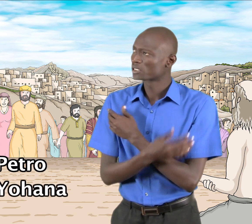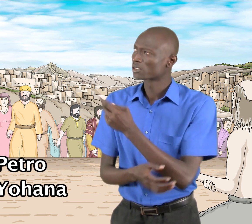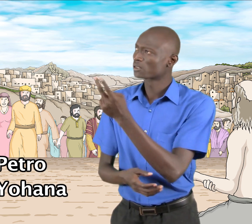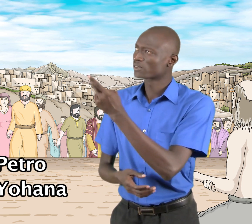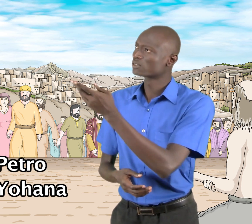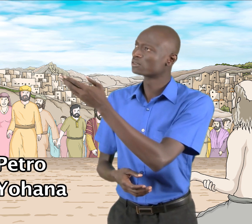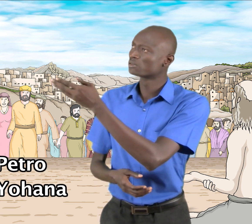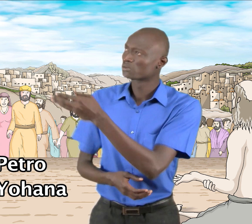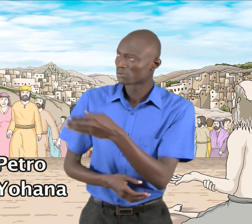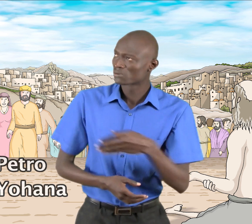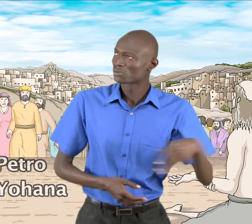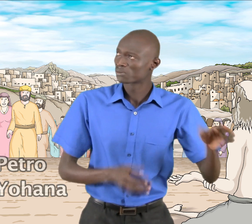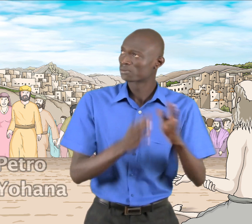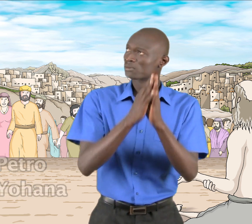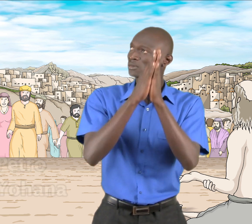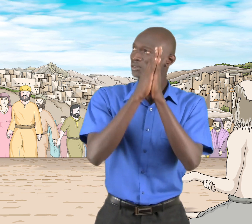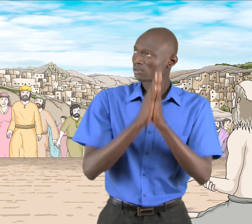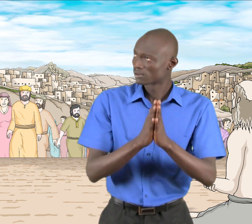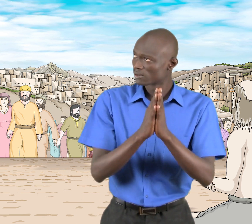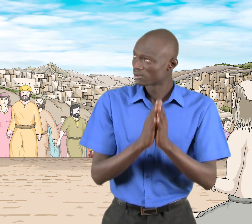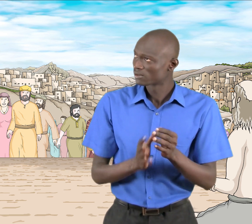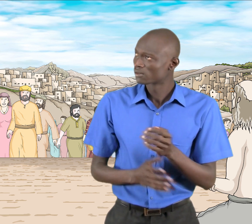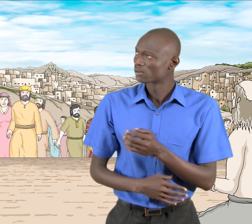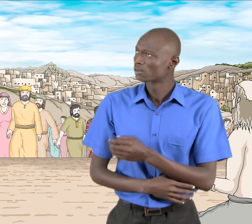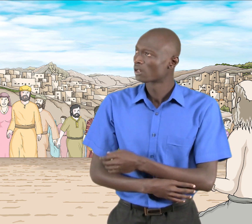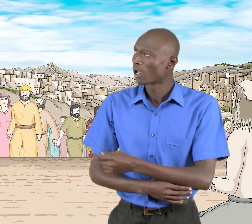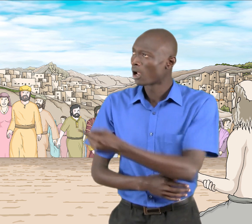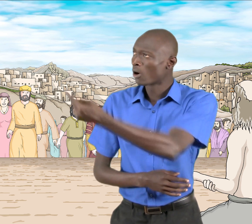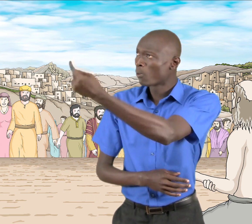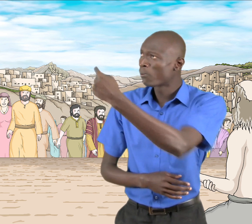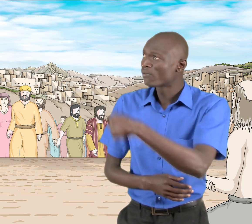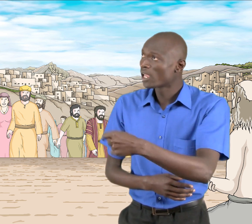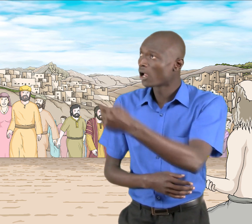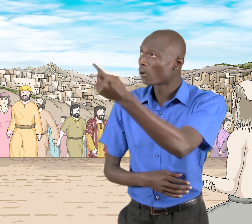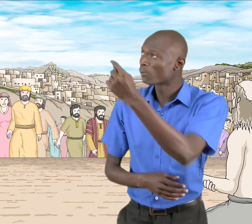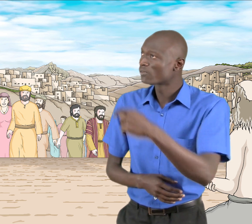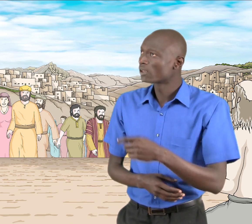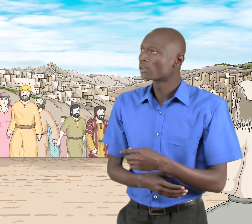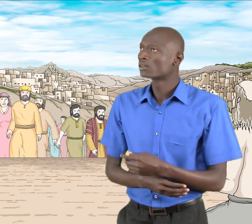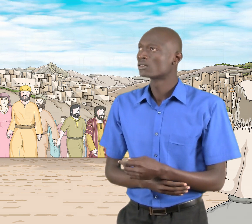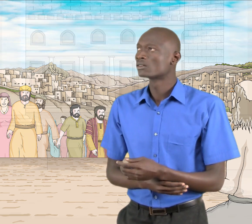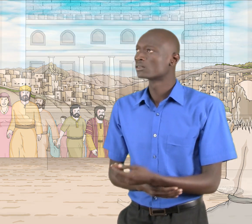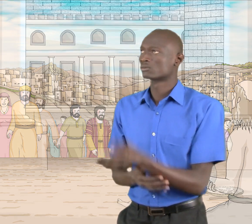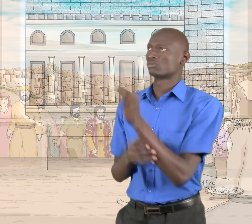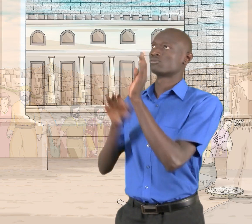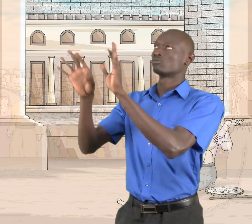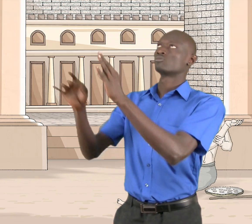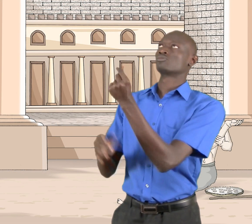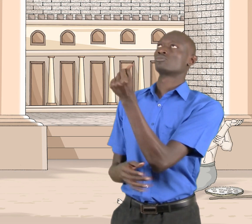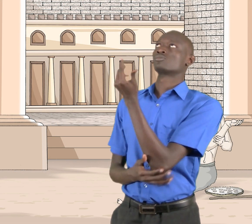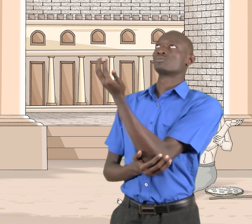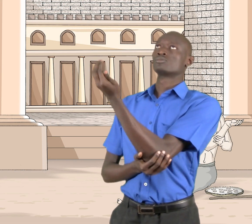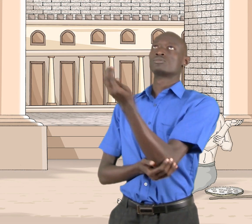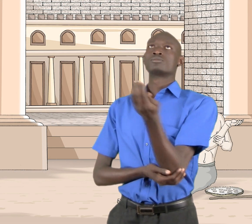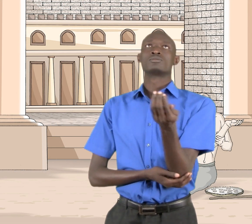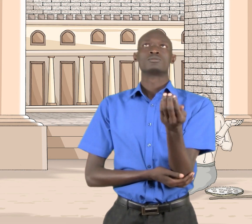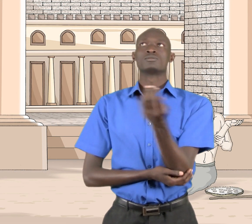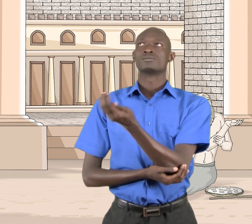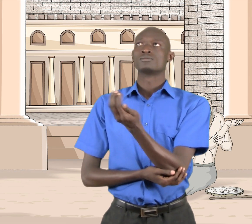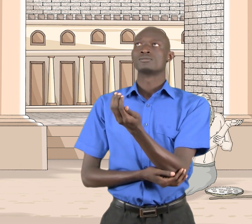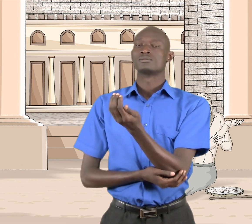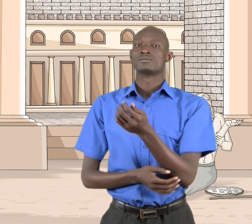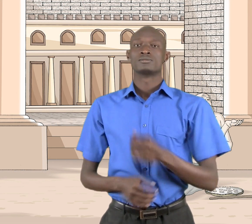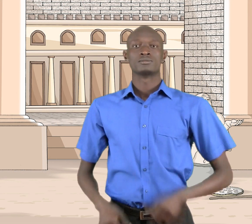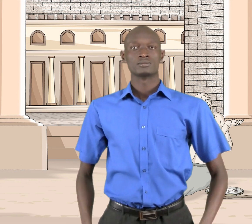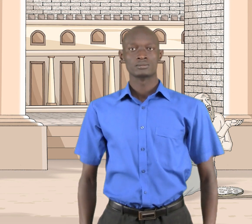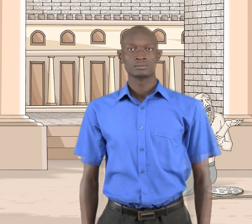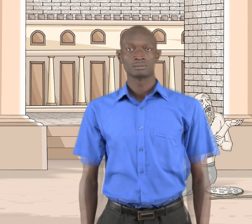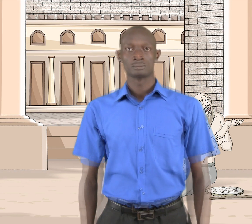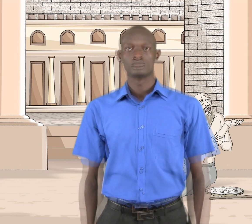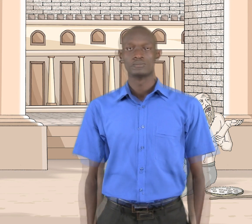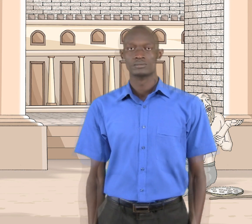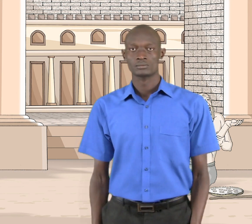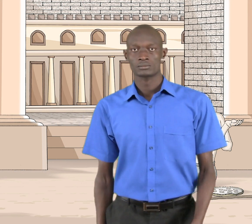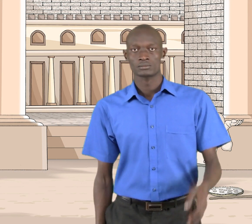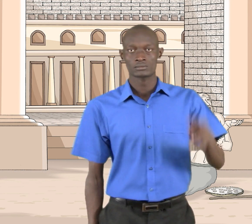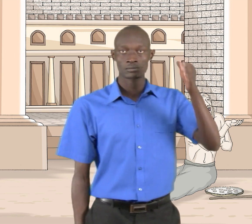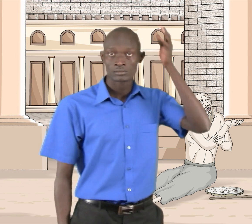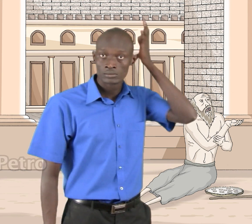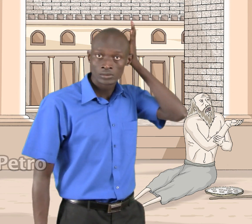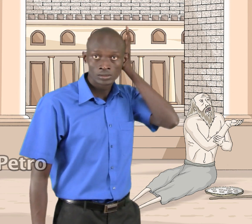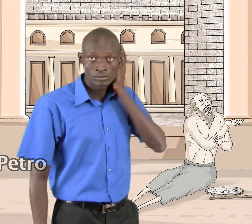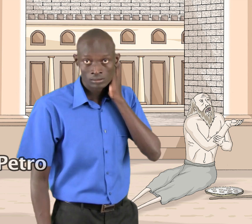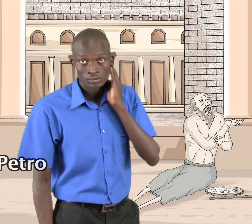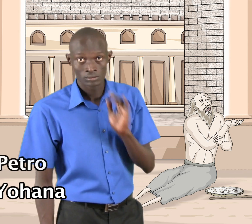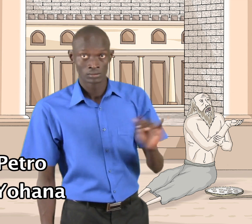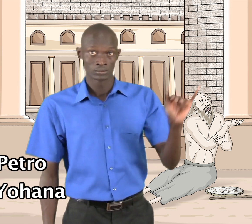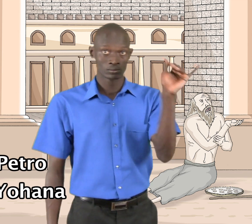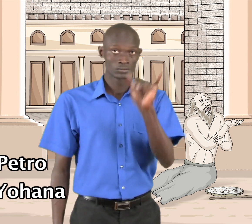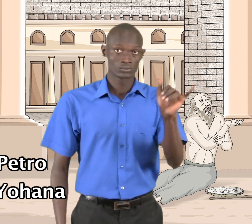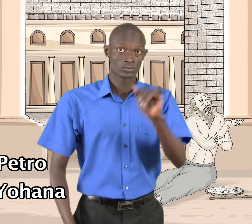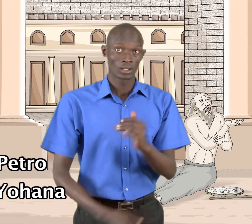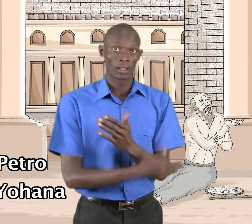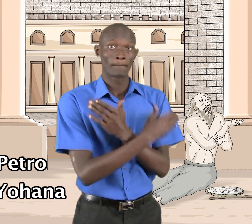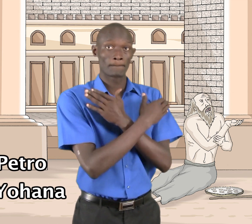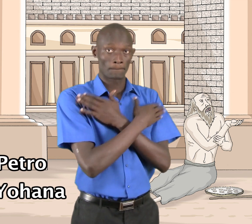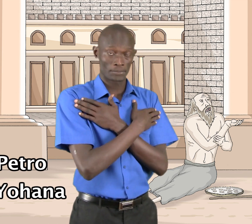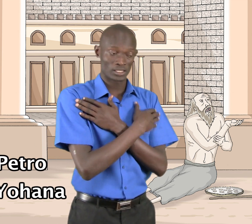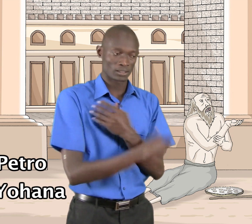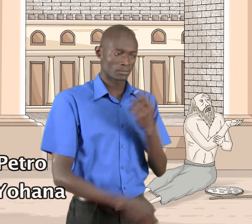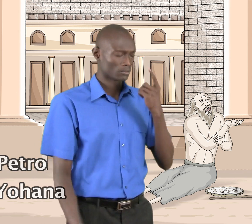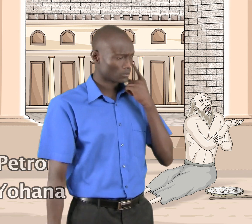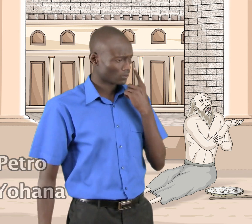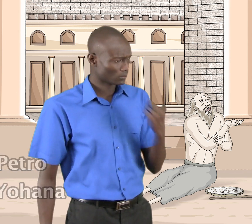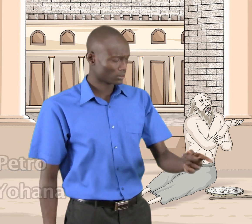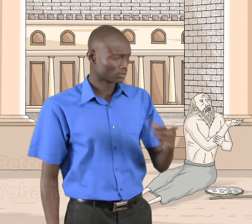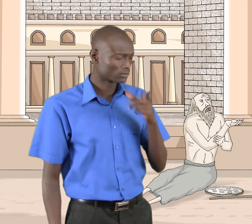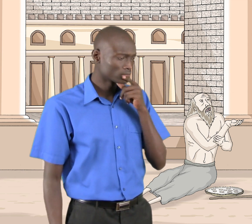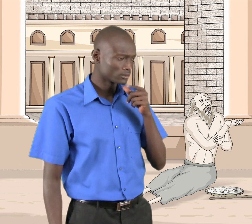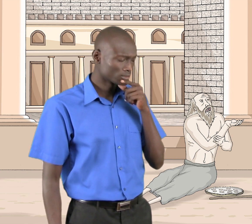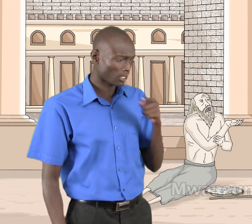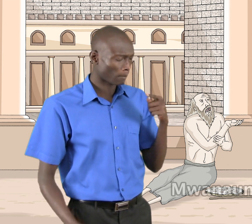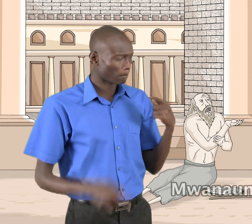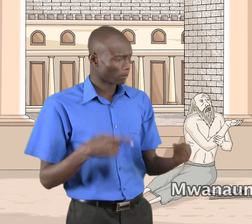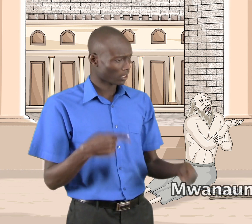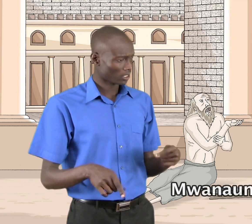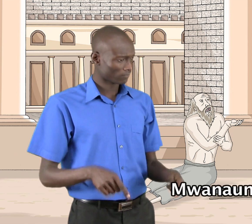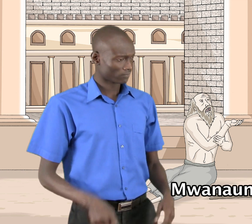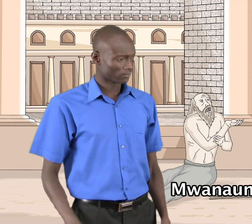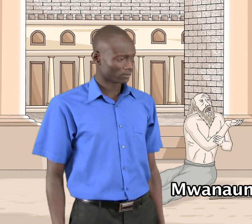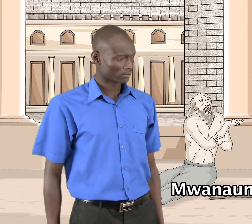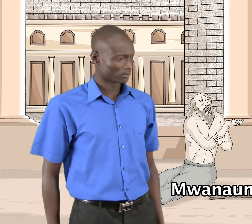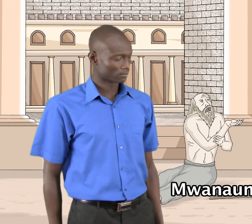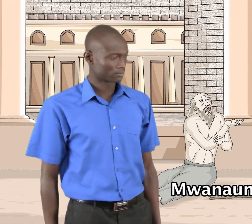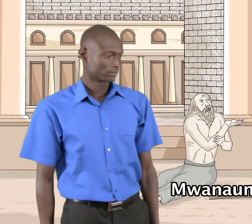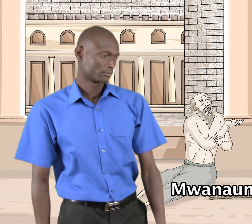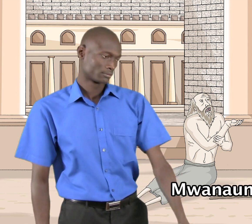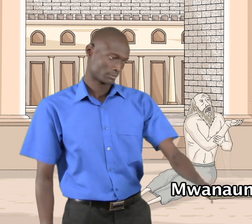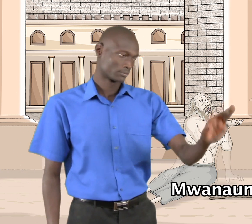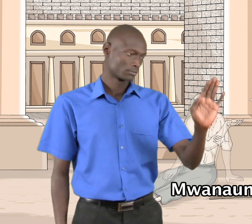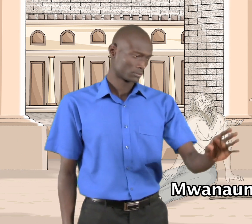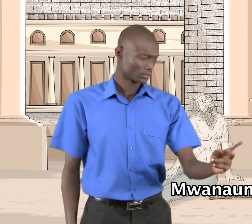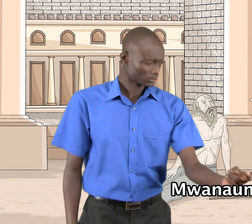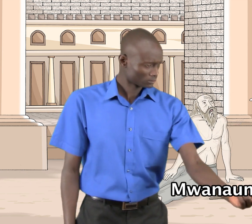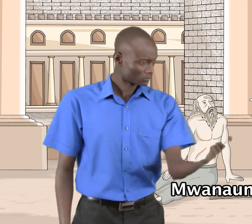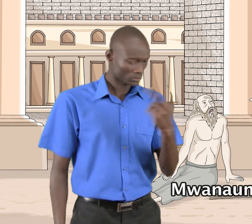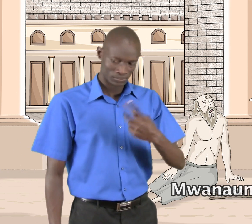When he saw Peter and John about to enter, he asked them for money.